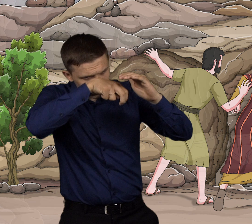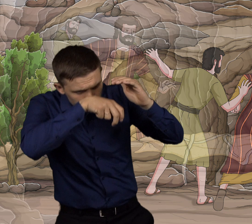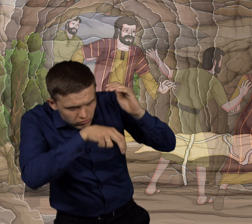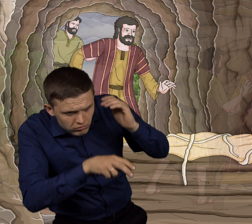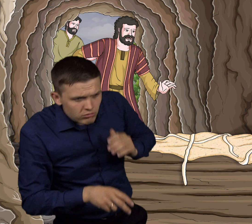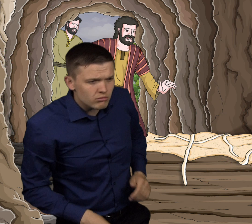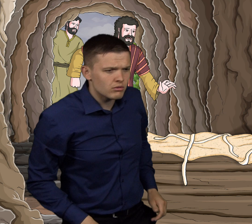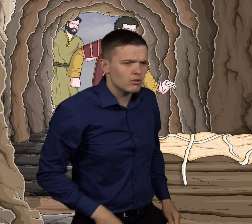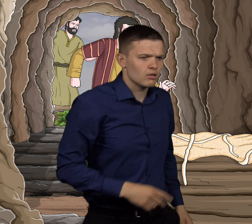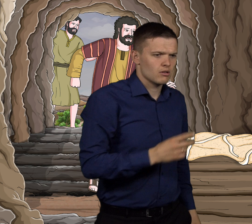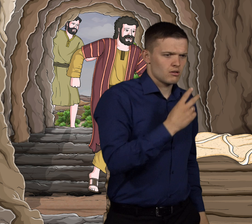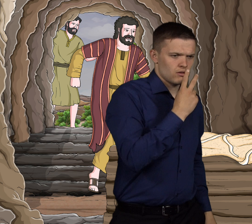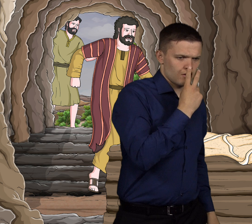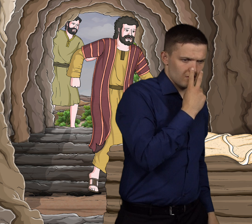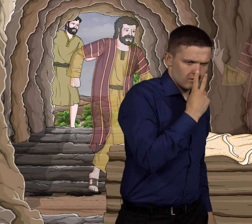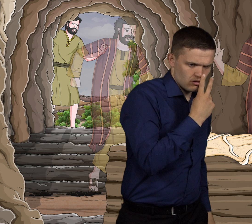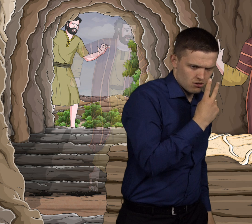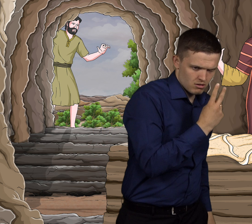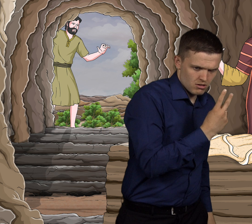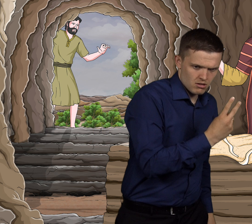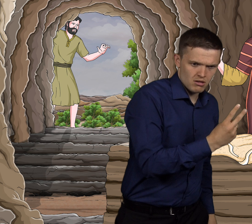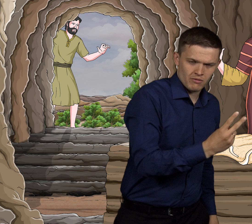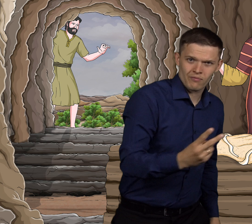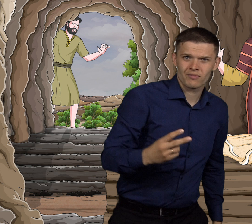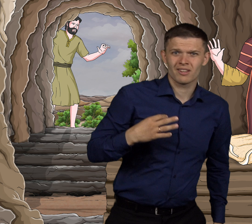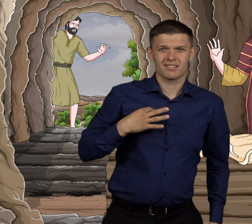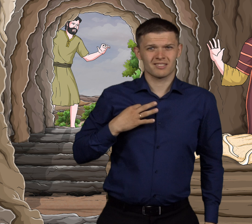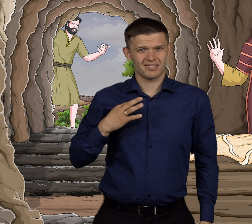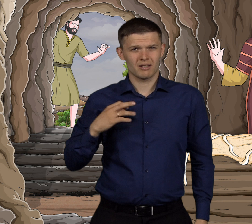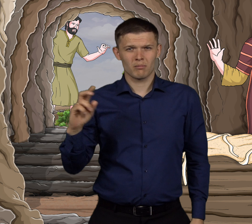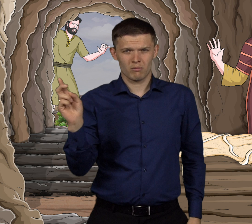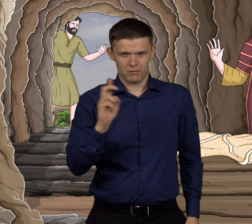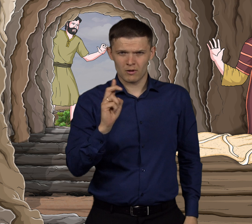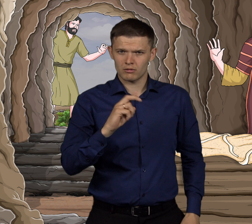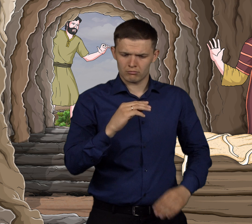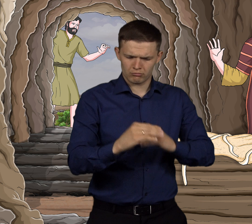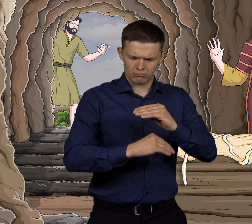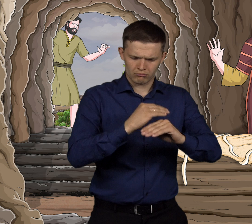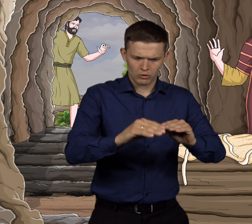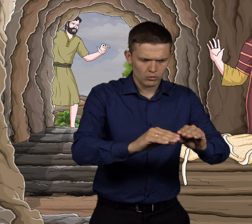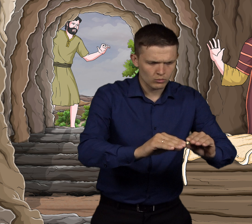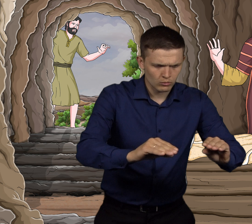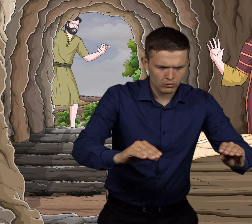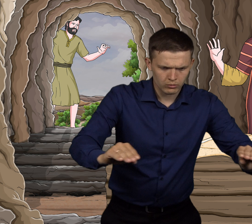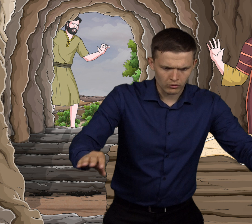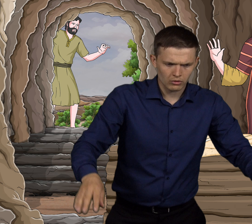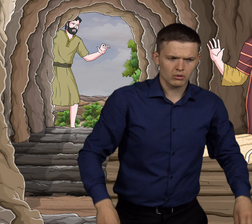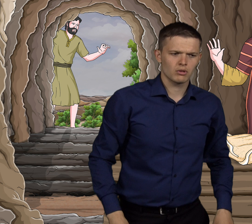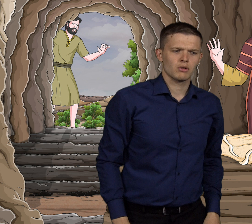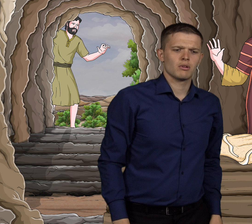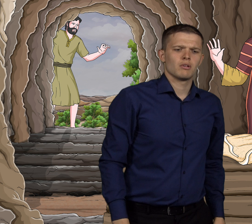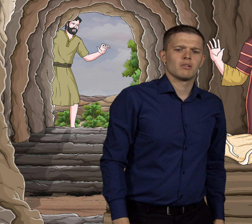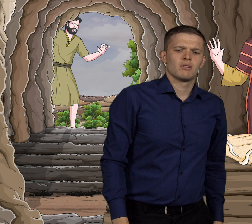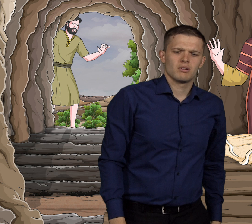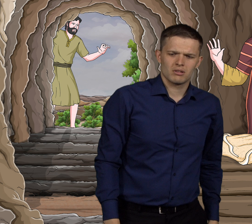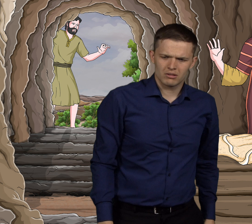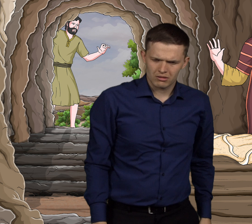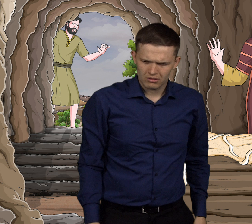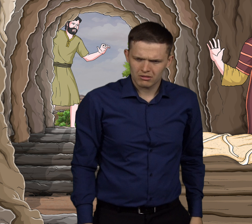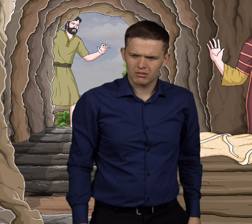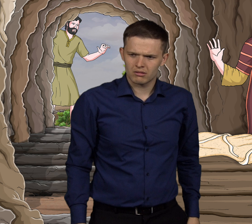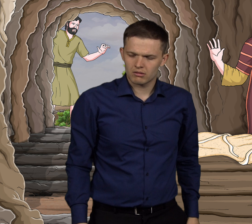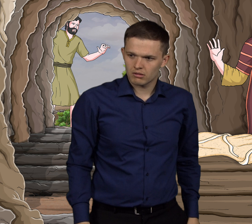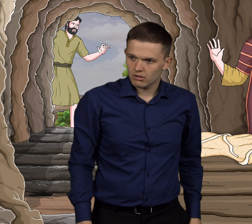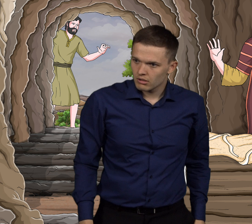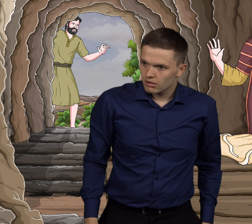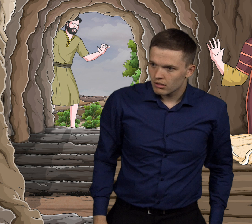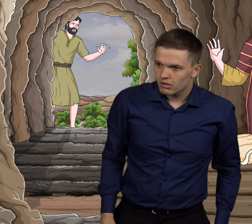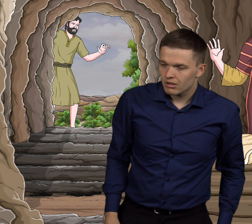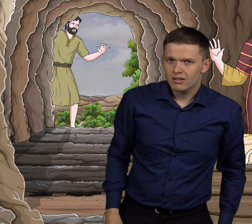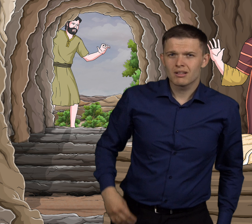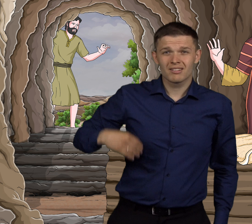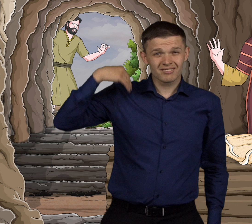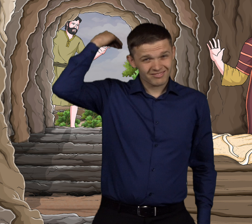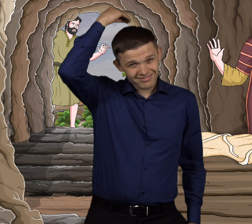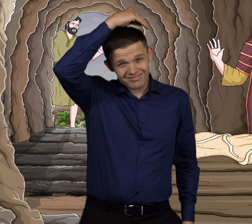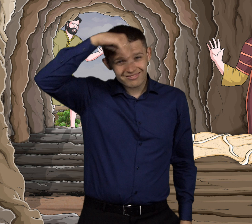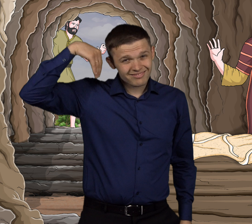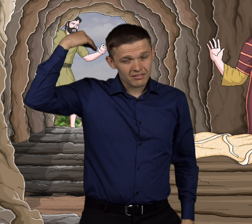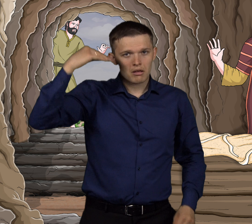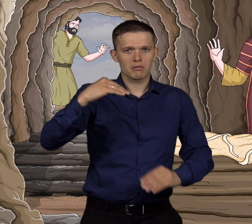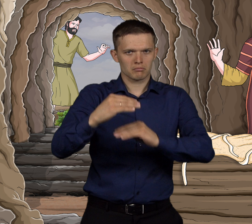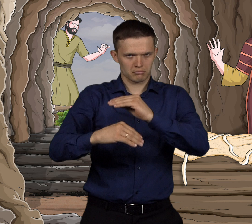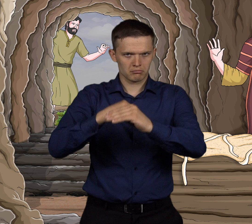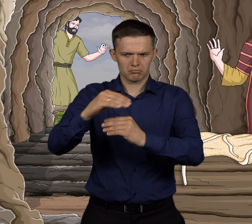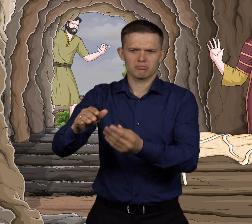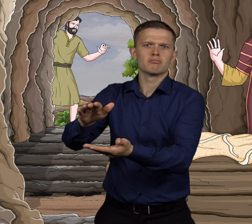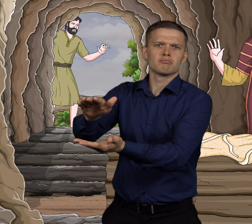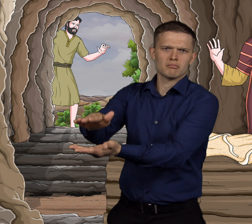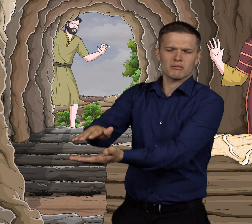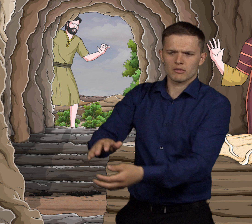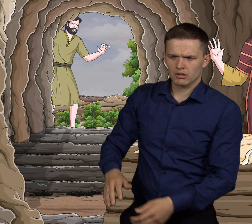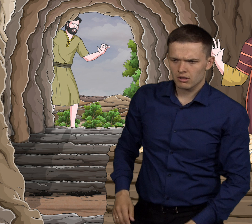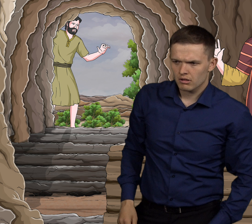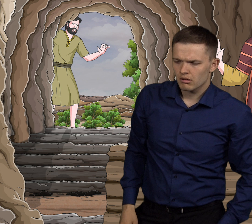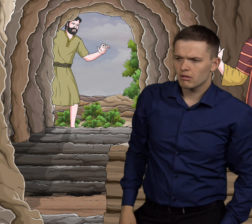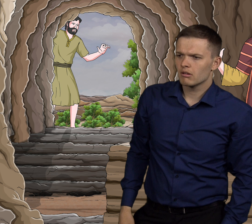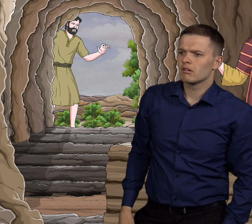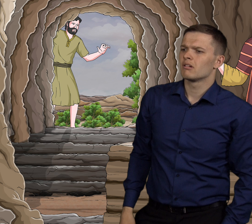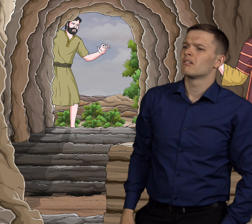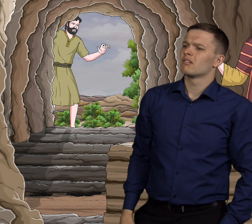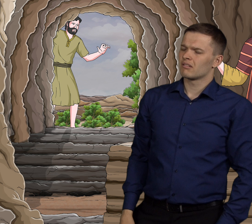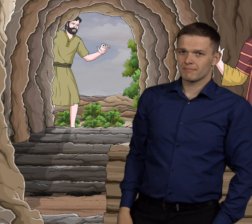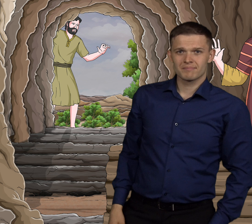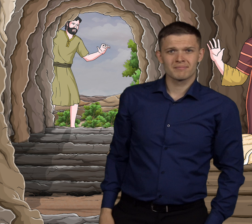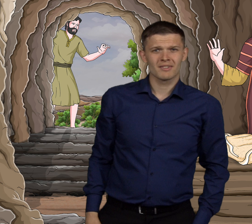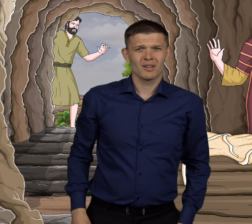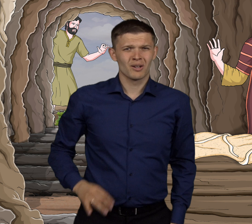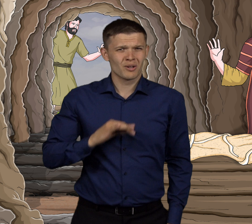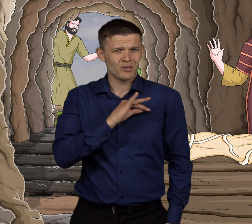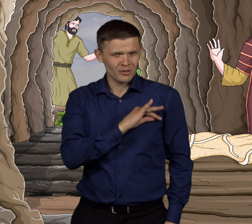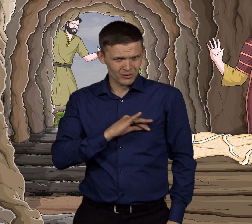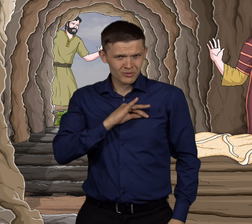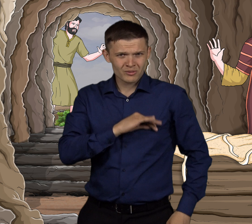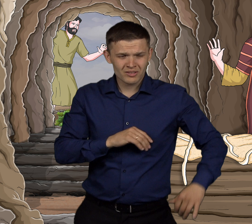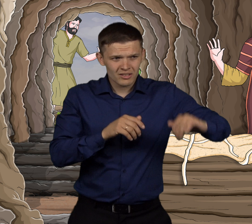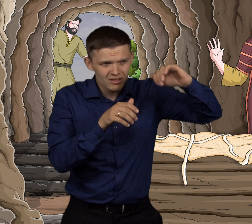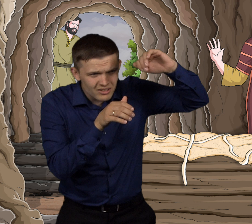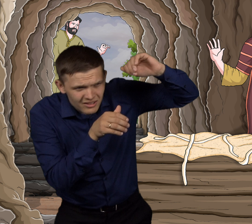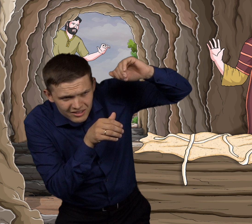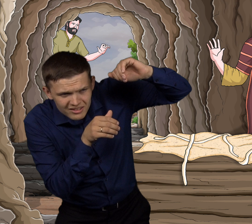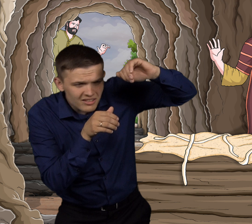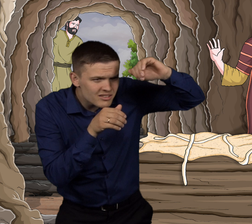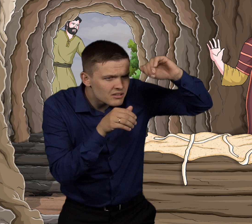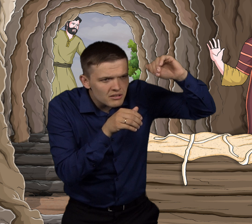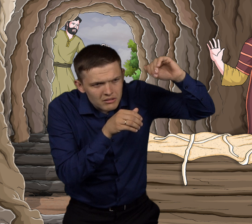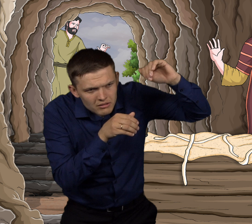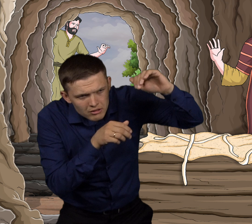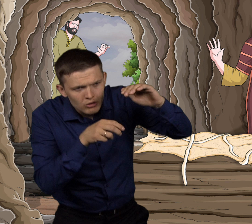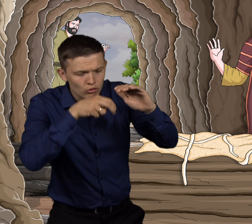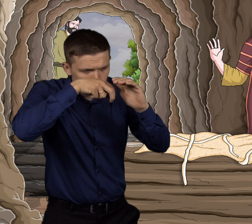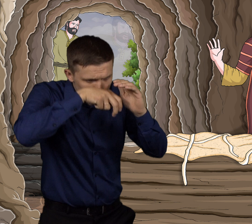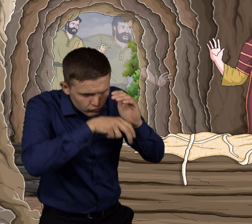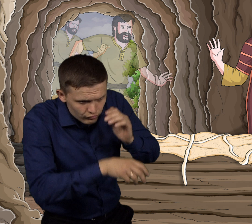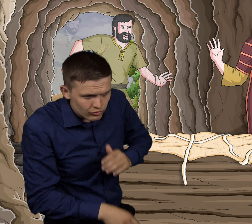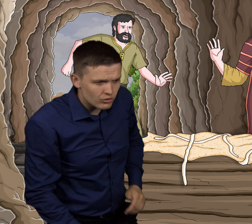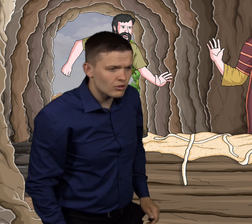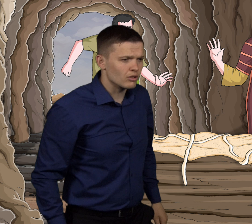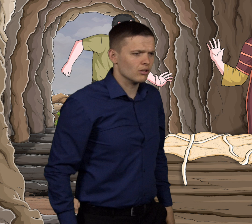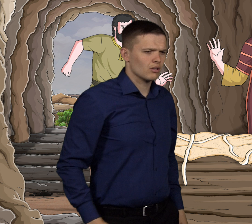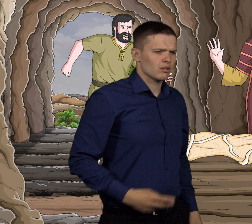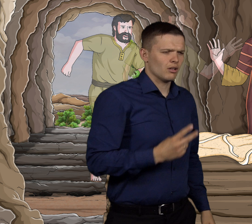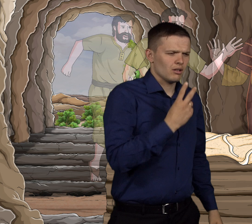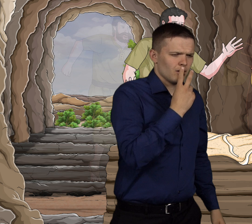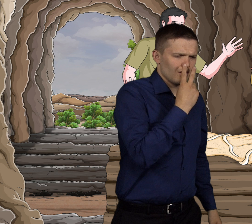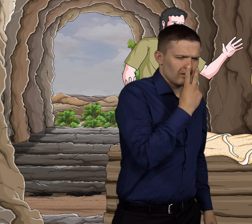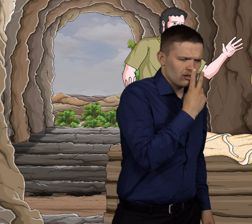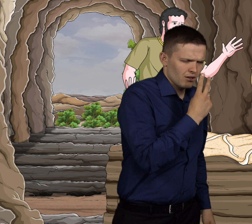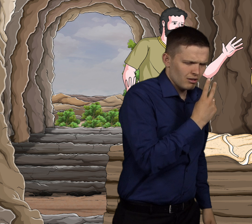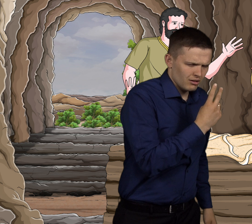He entered the tomb and saw the linen cloths lying there. The cloth that had been around Jesus’ head was rolled up, lying separate from the linen cloths.